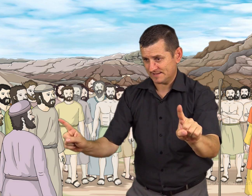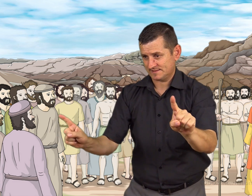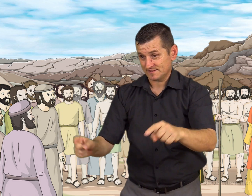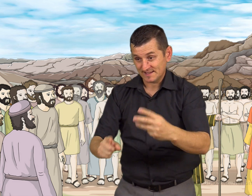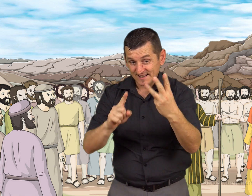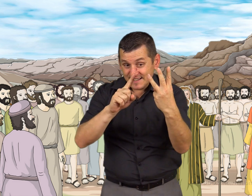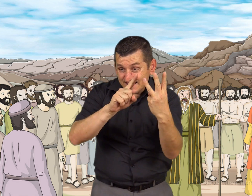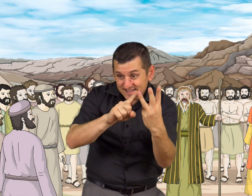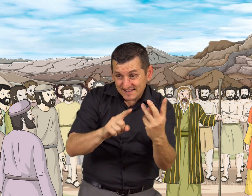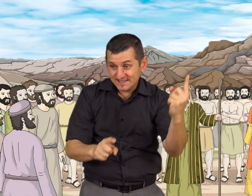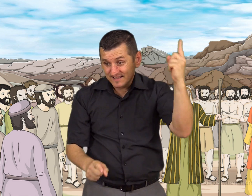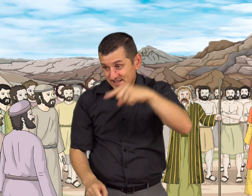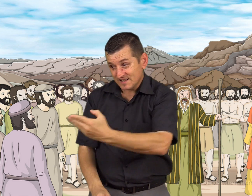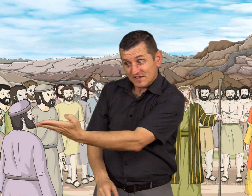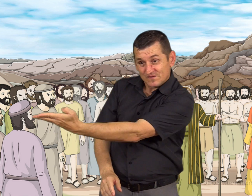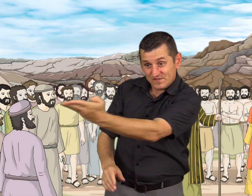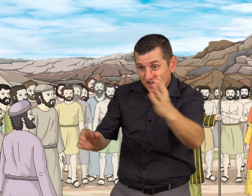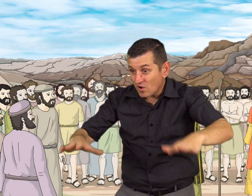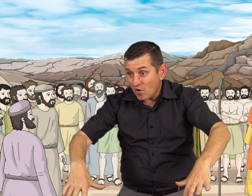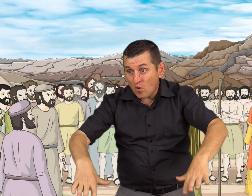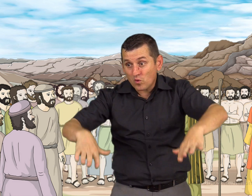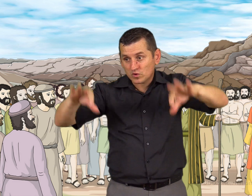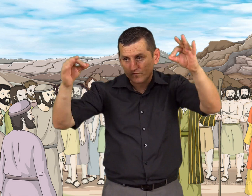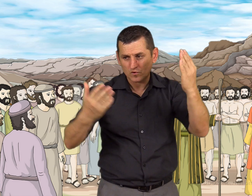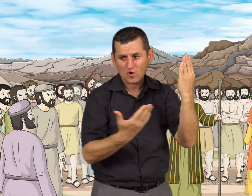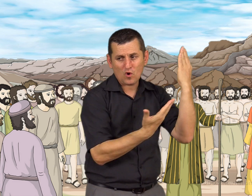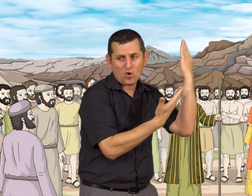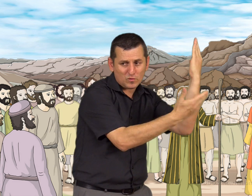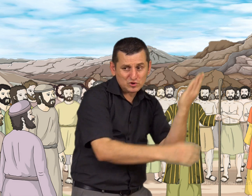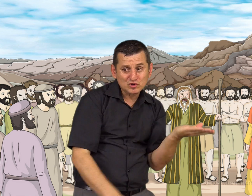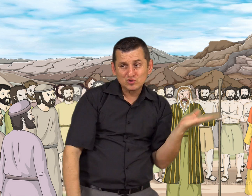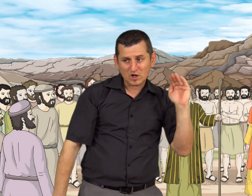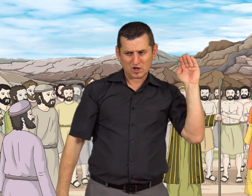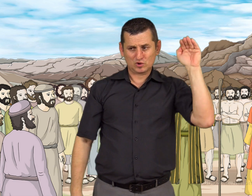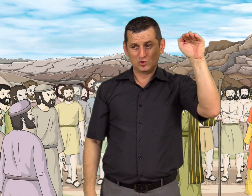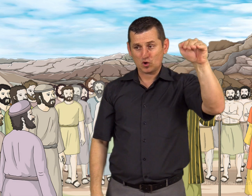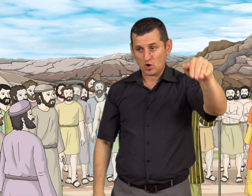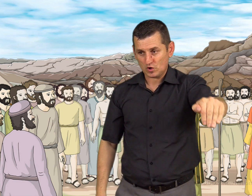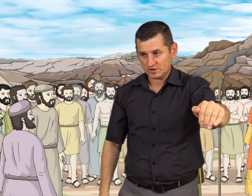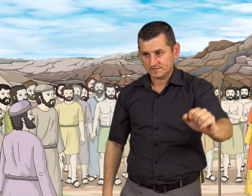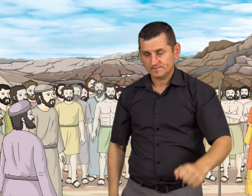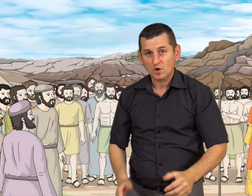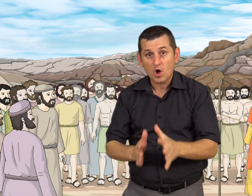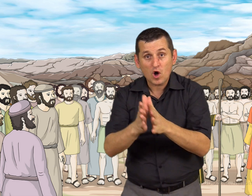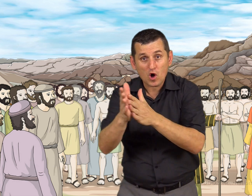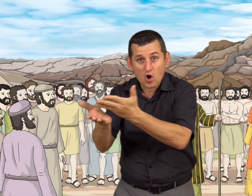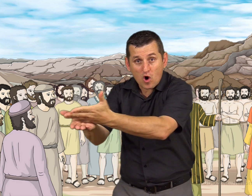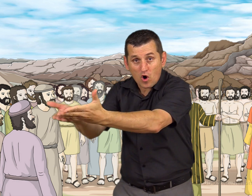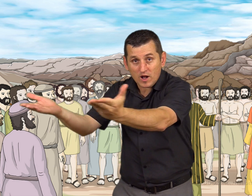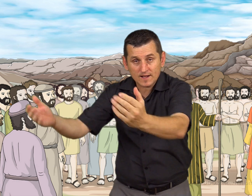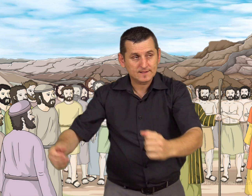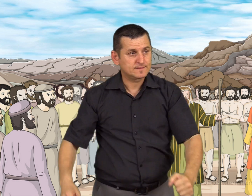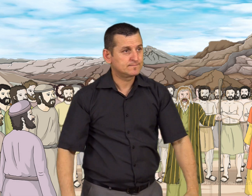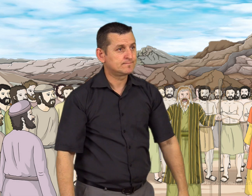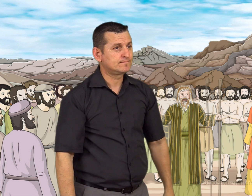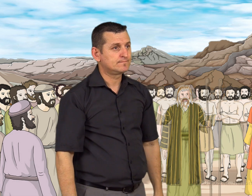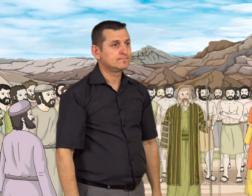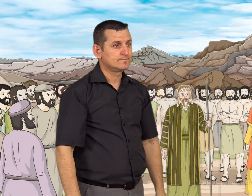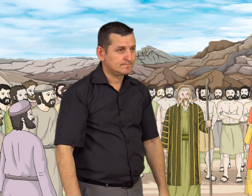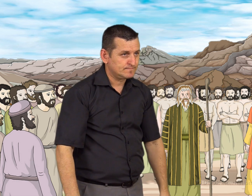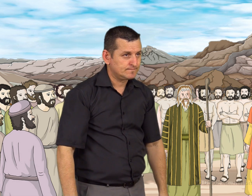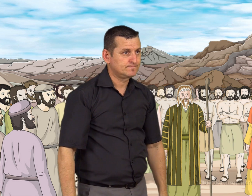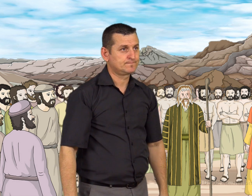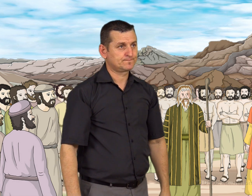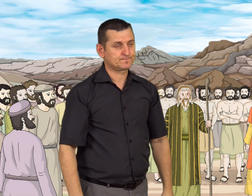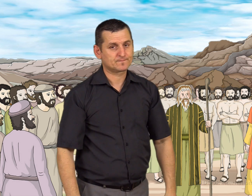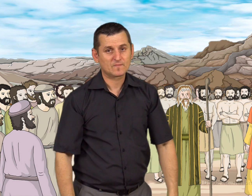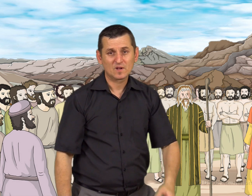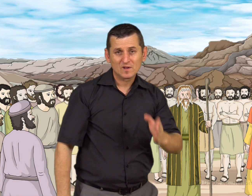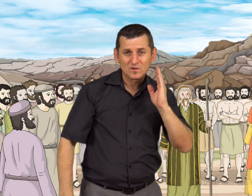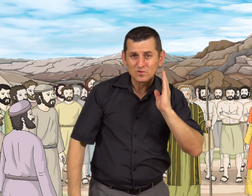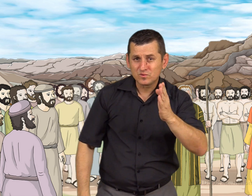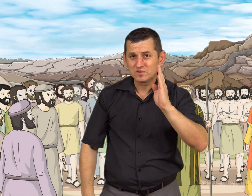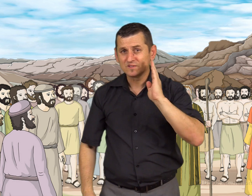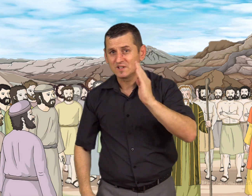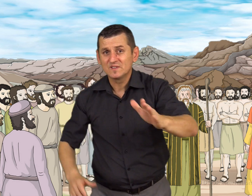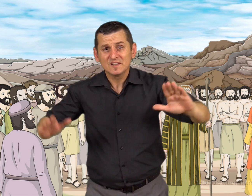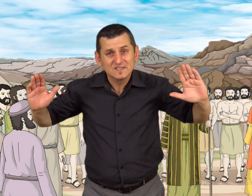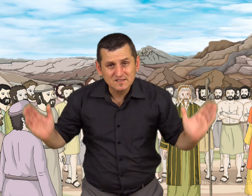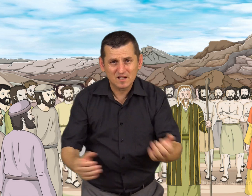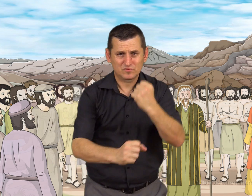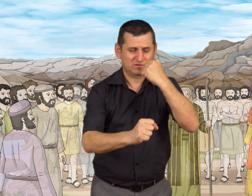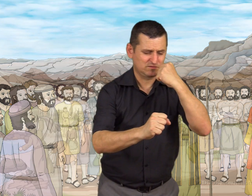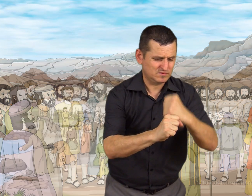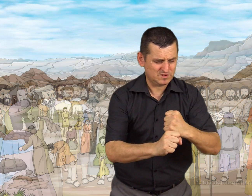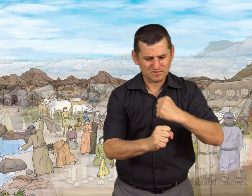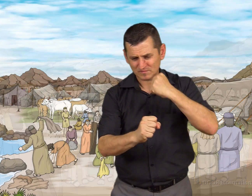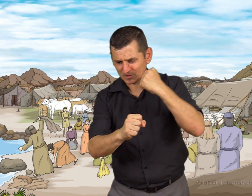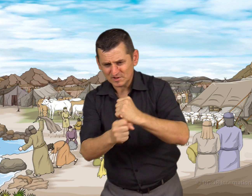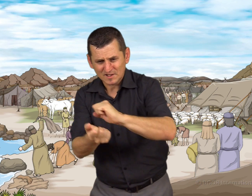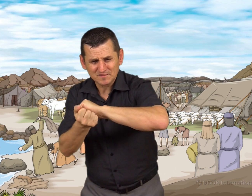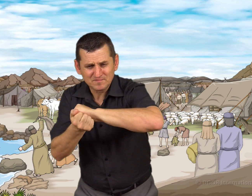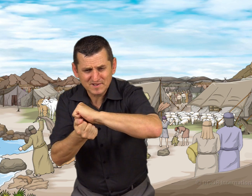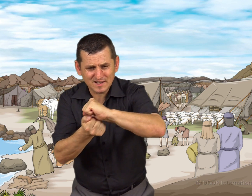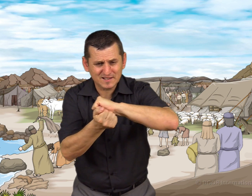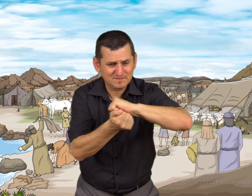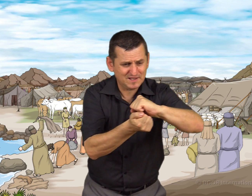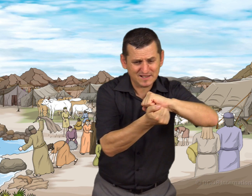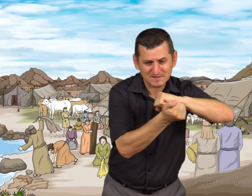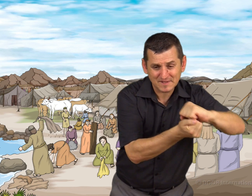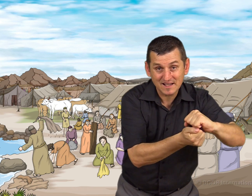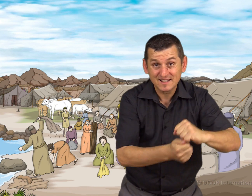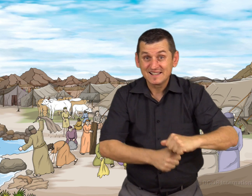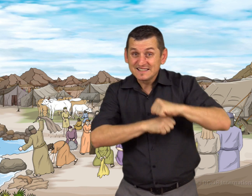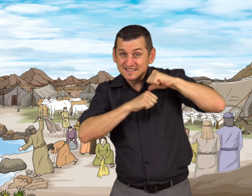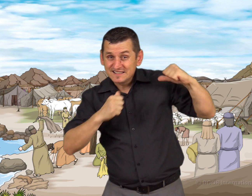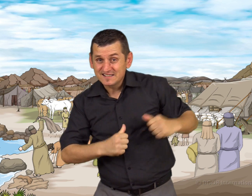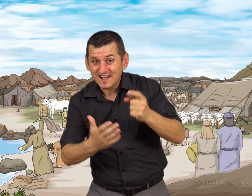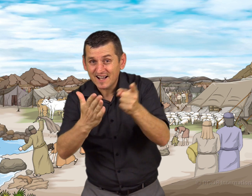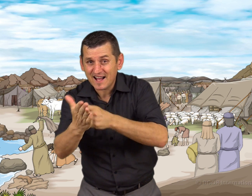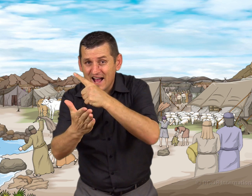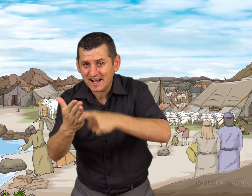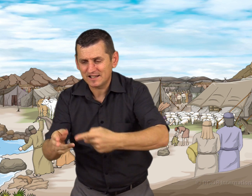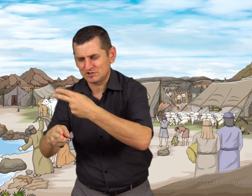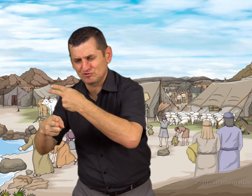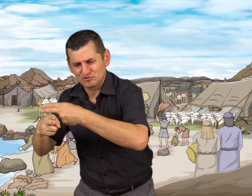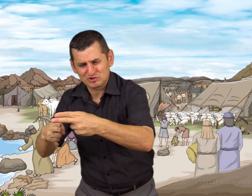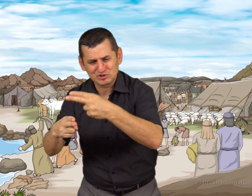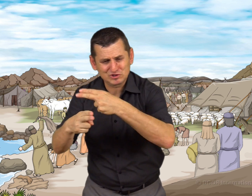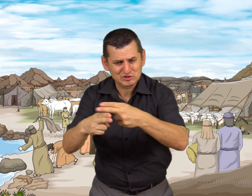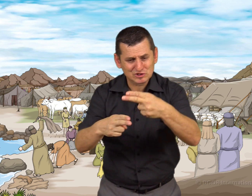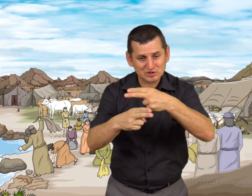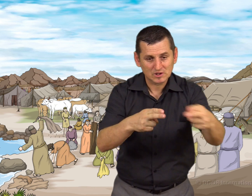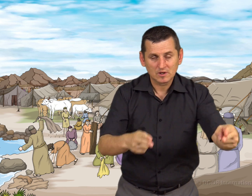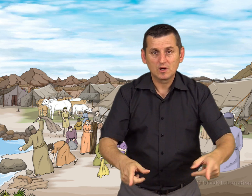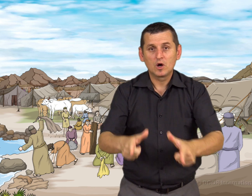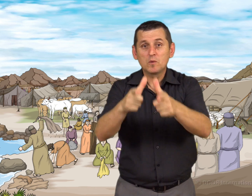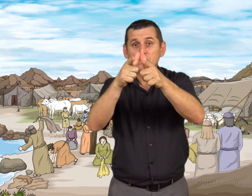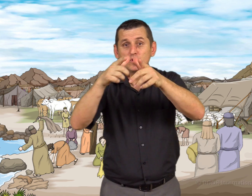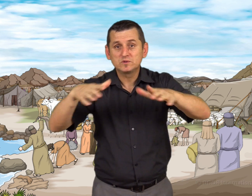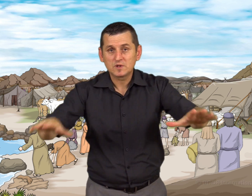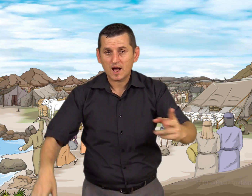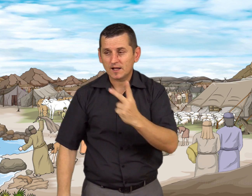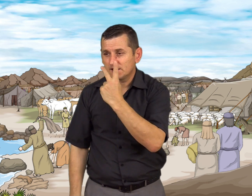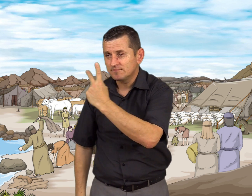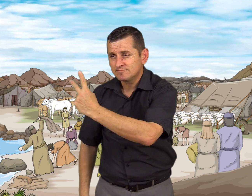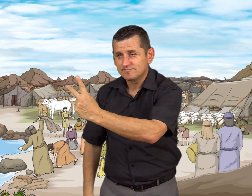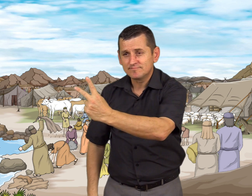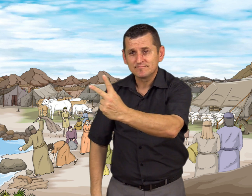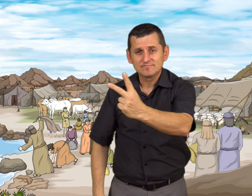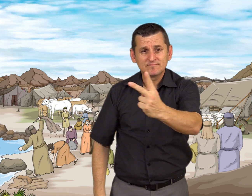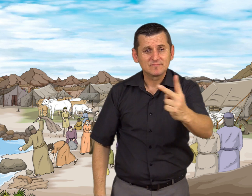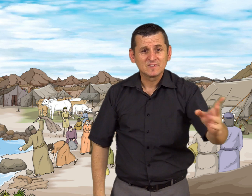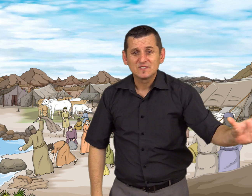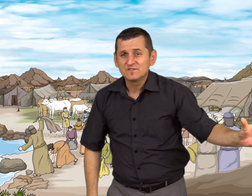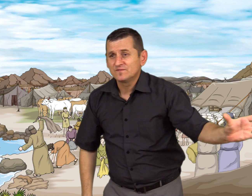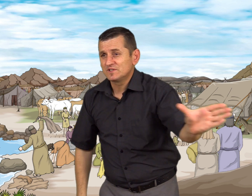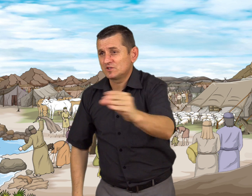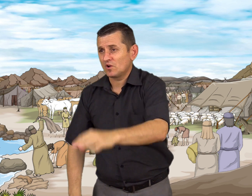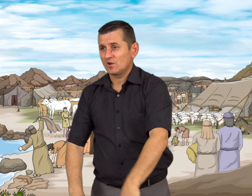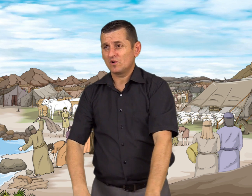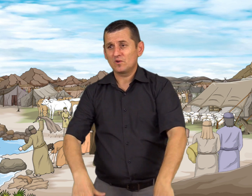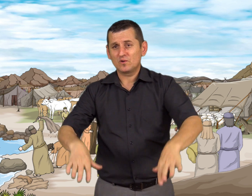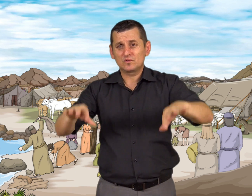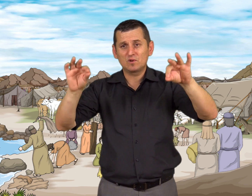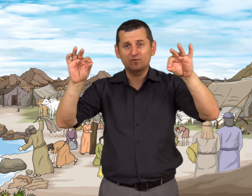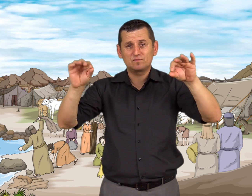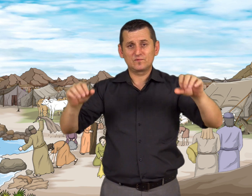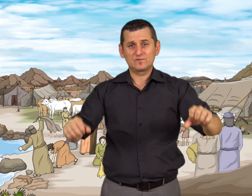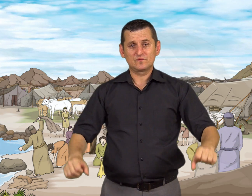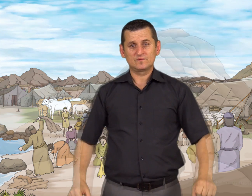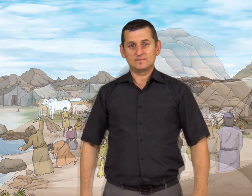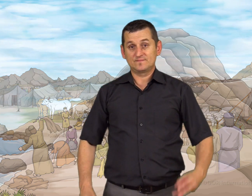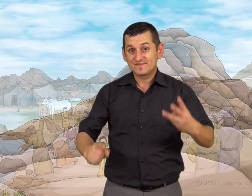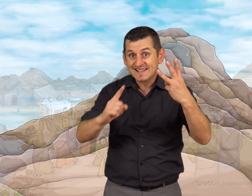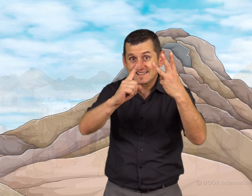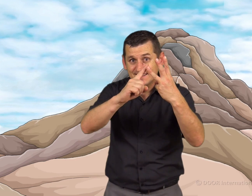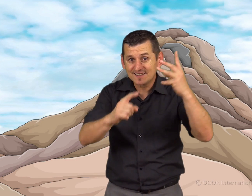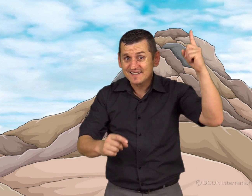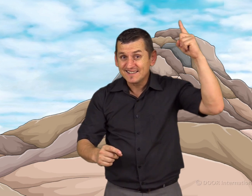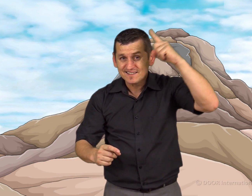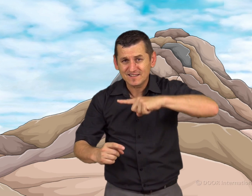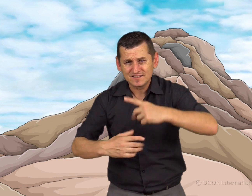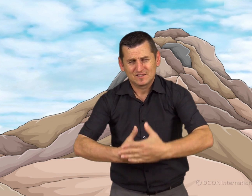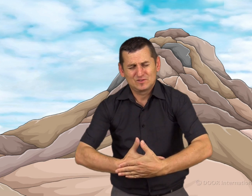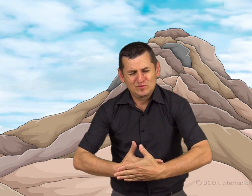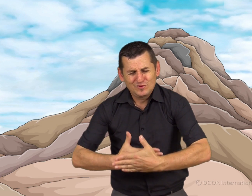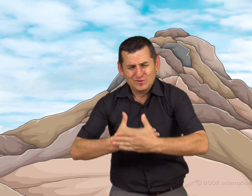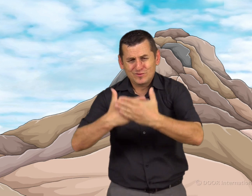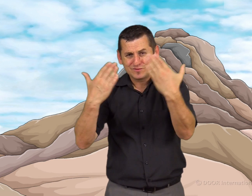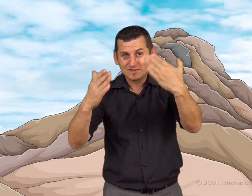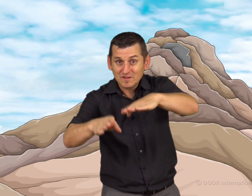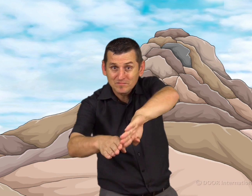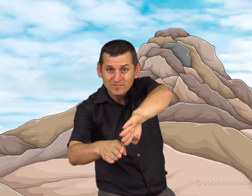“Be prepared for the third day,” he said to the people.